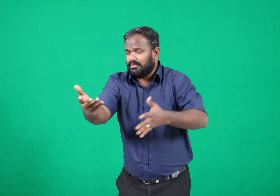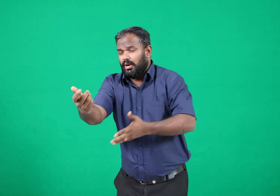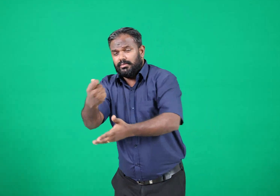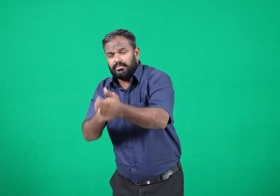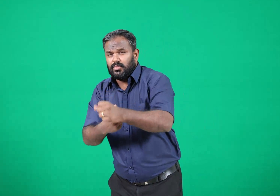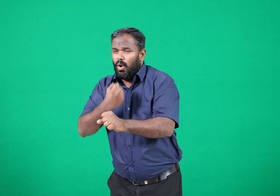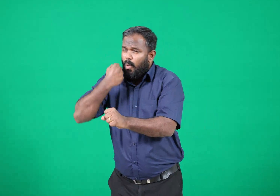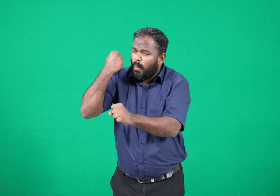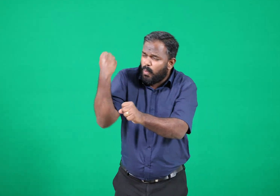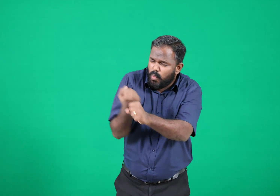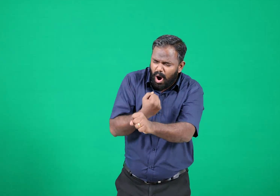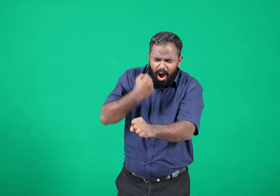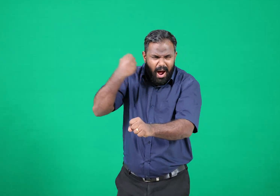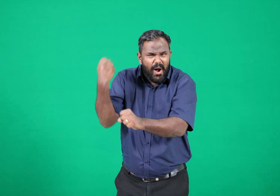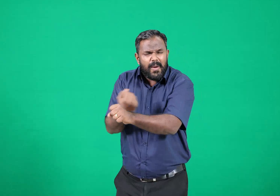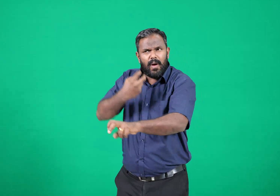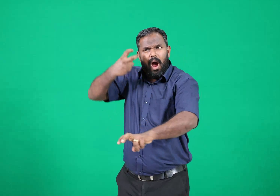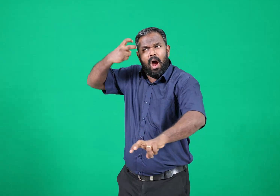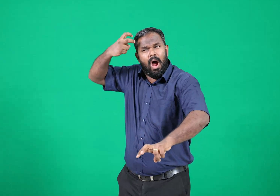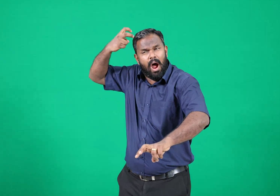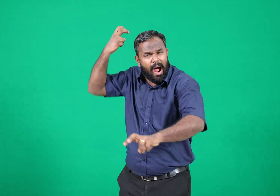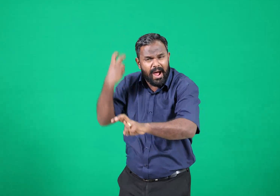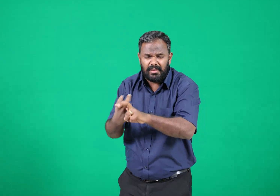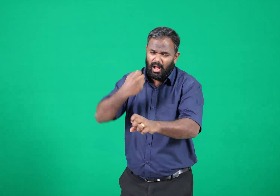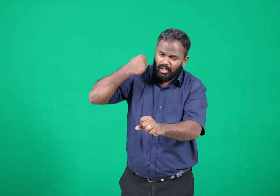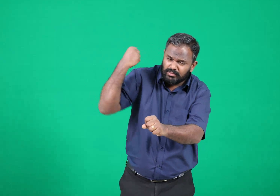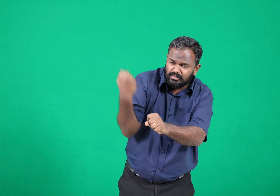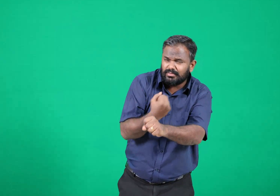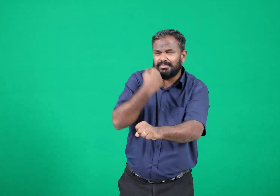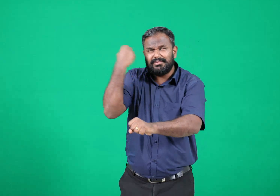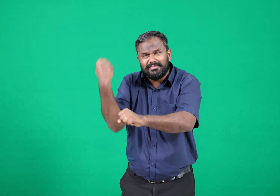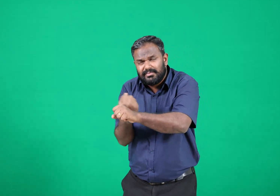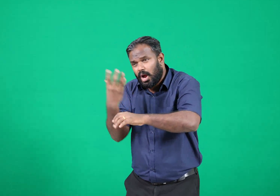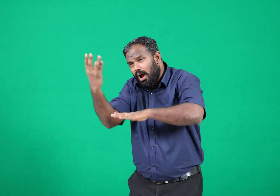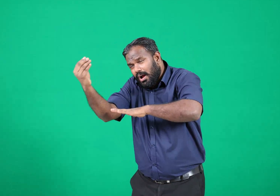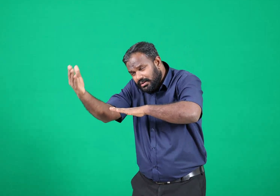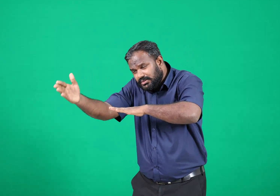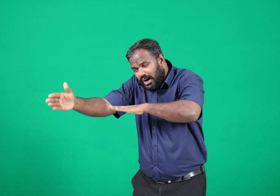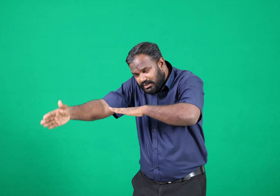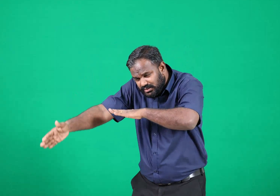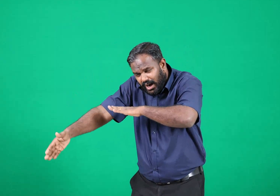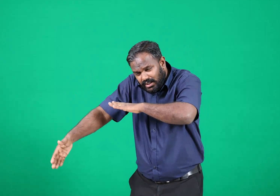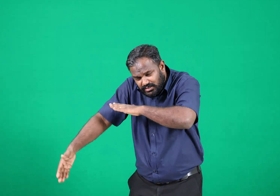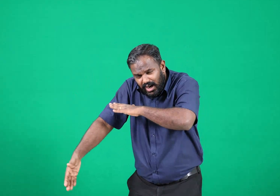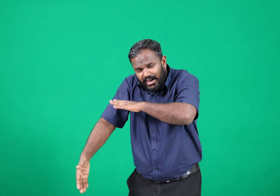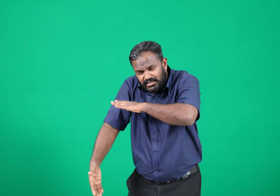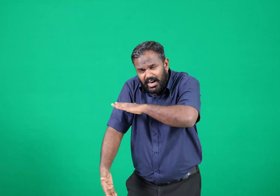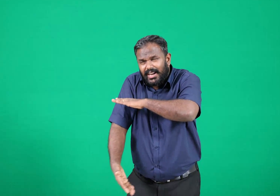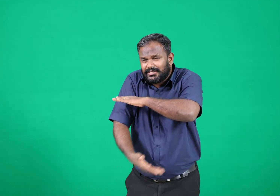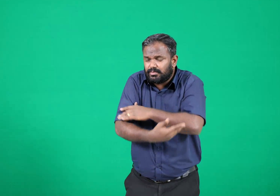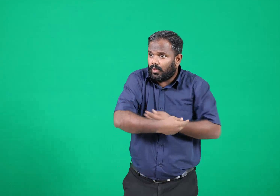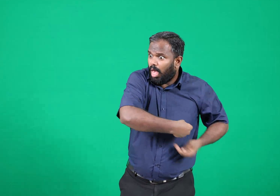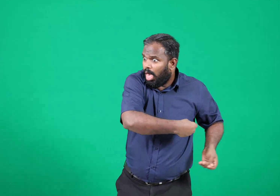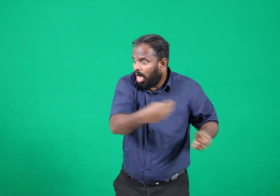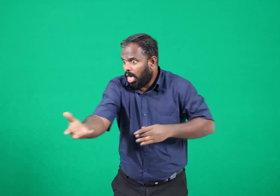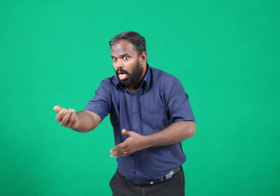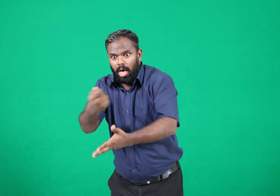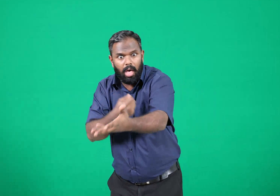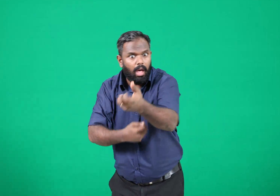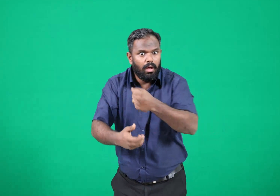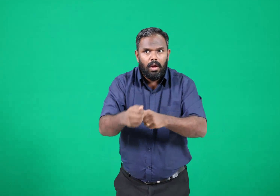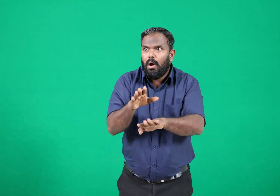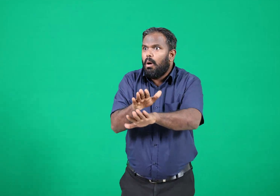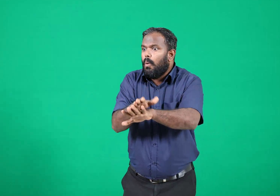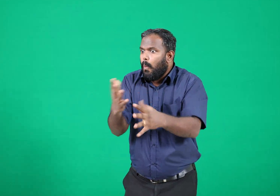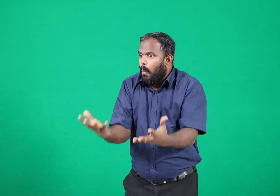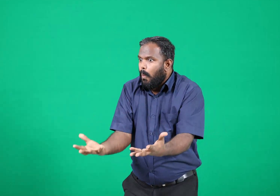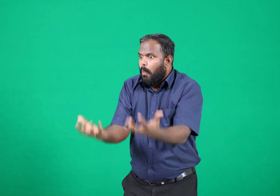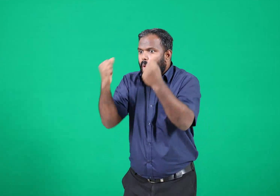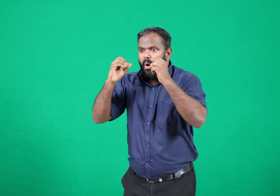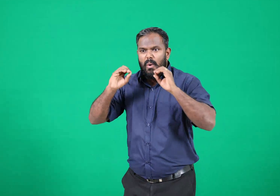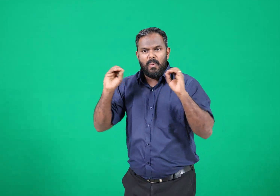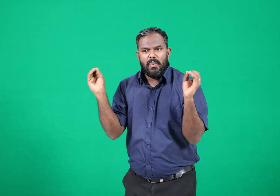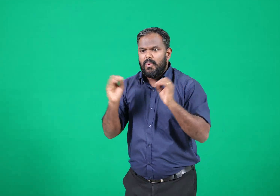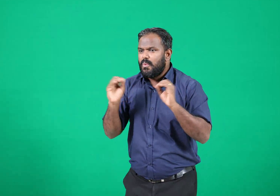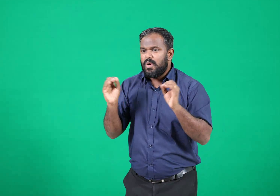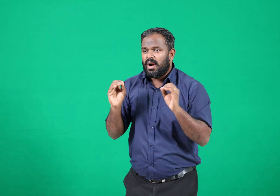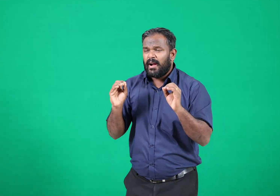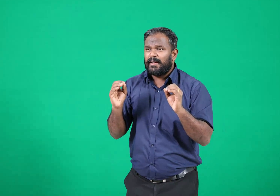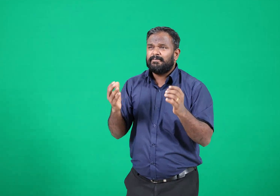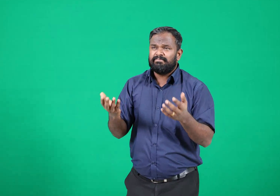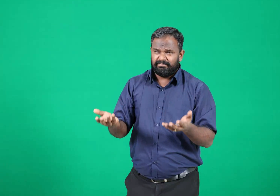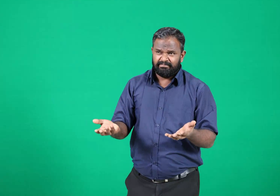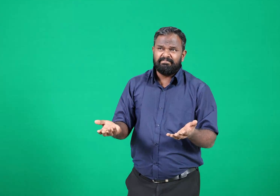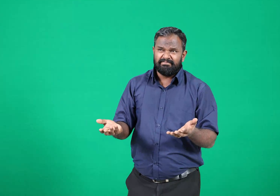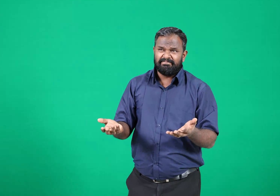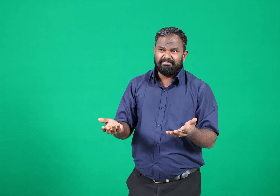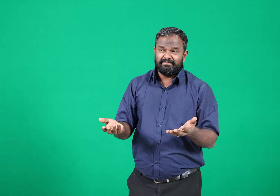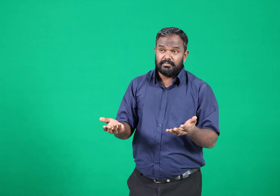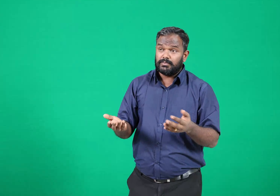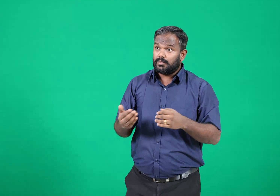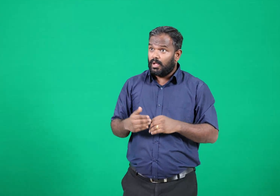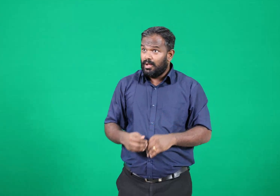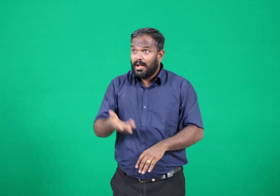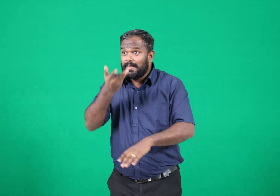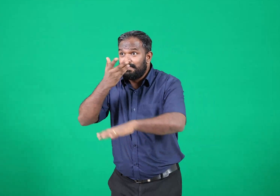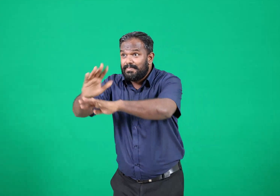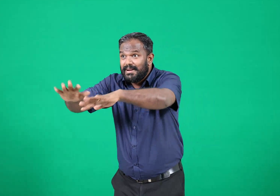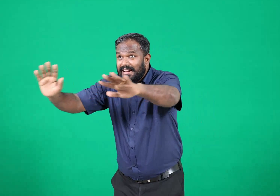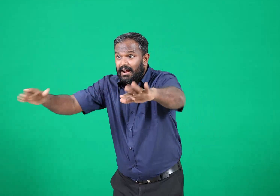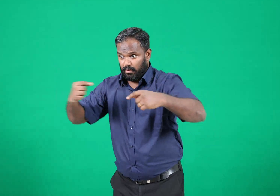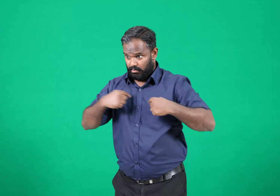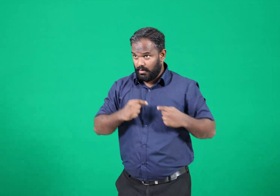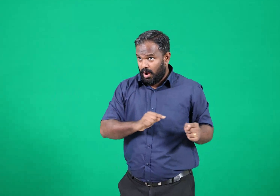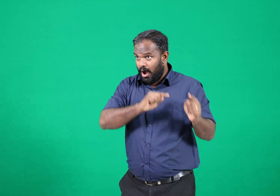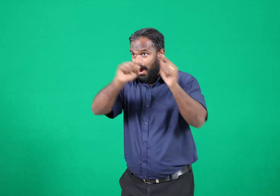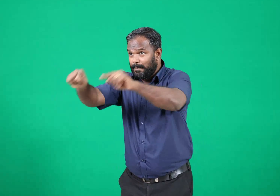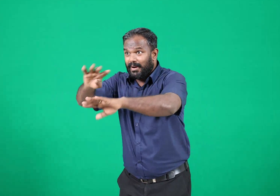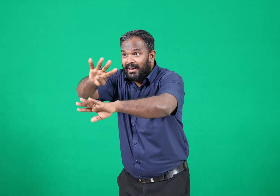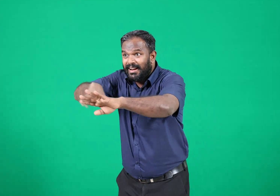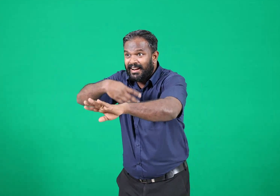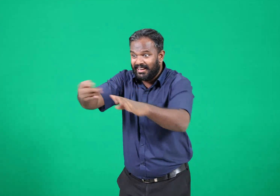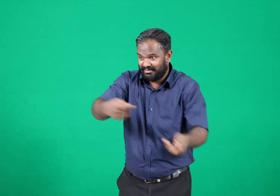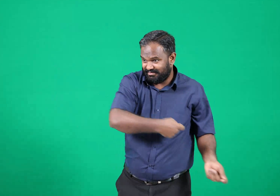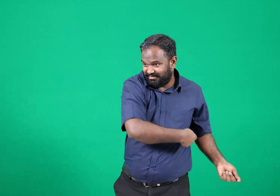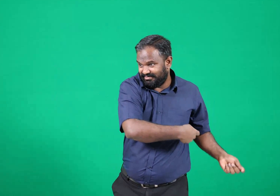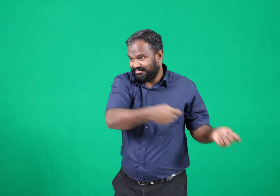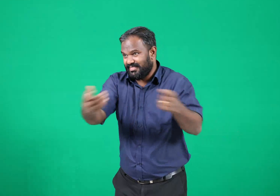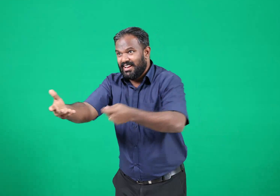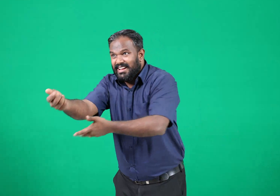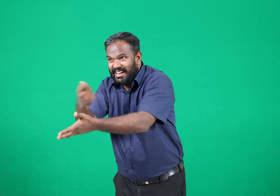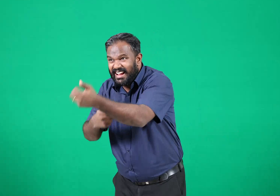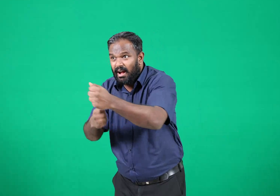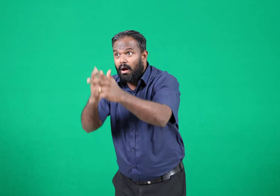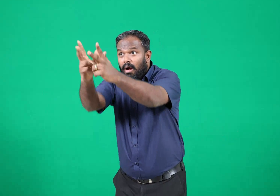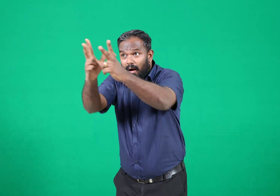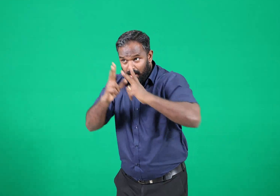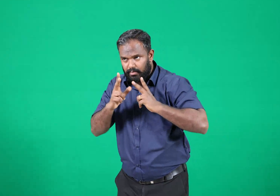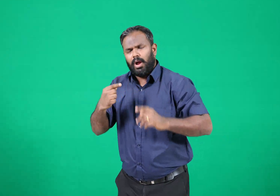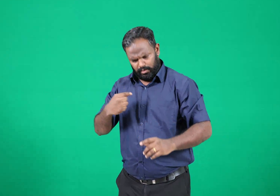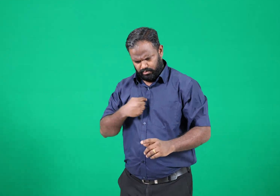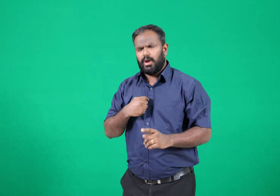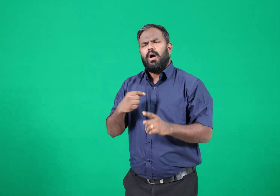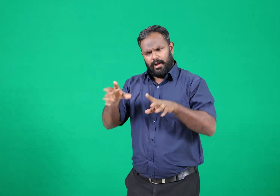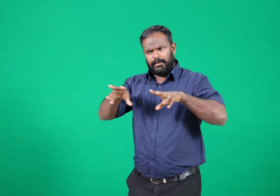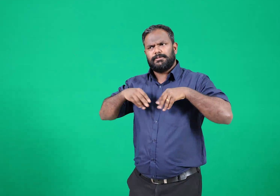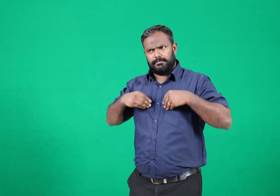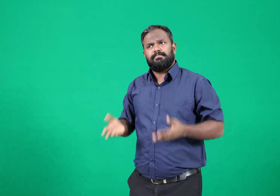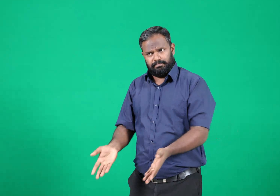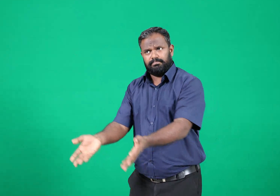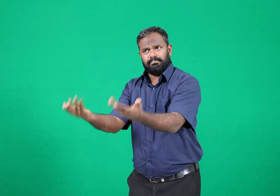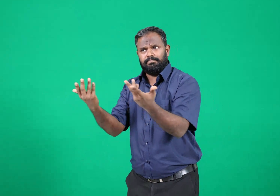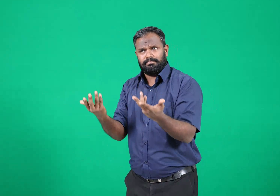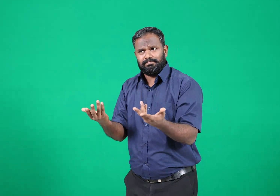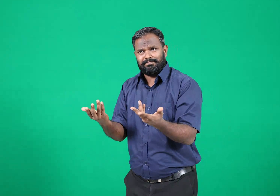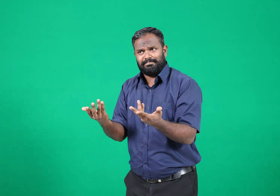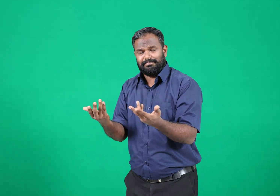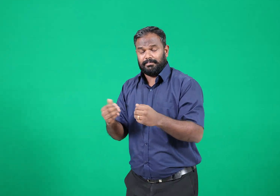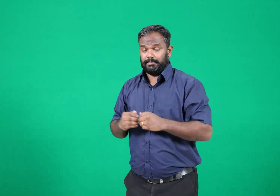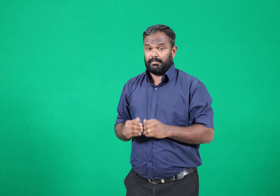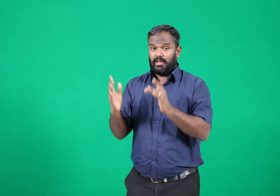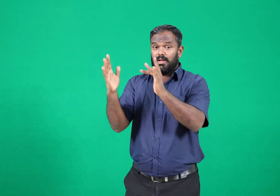But because You say so, I will let down the nets."